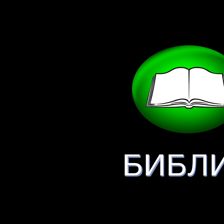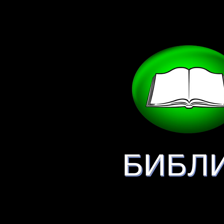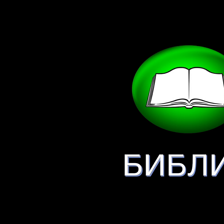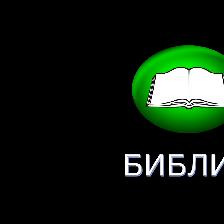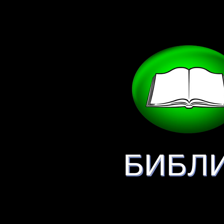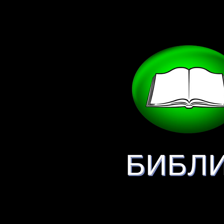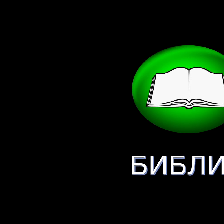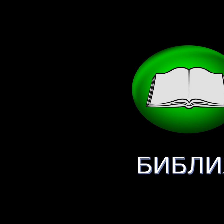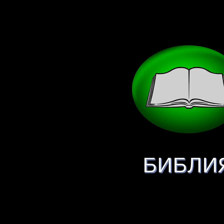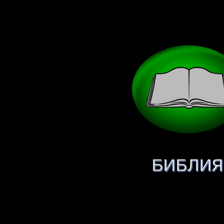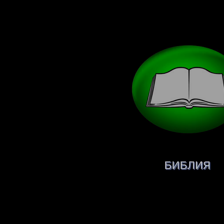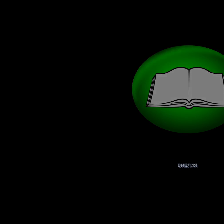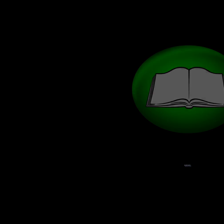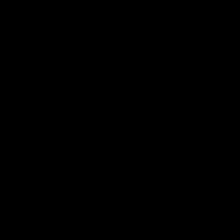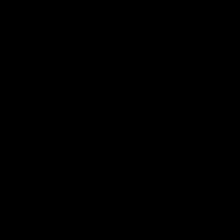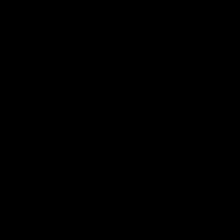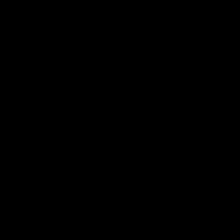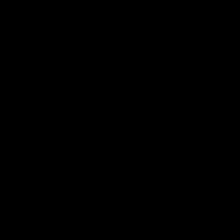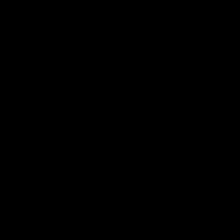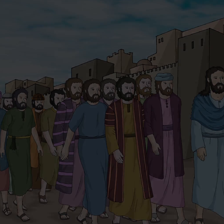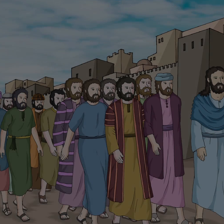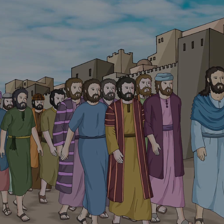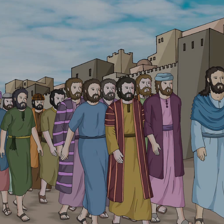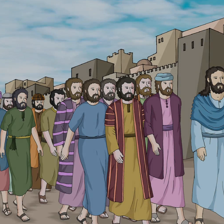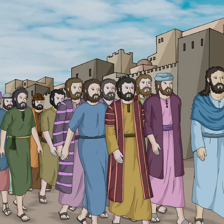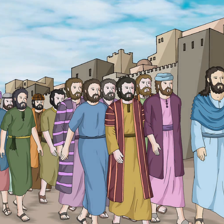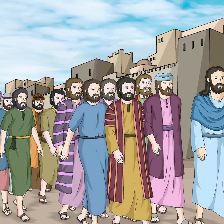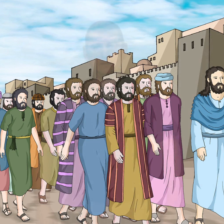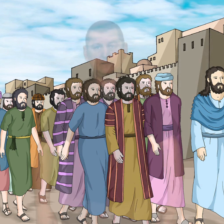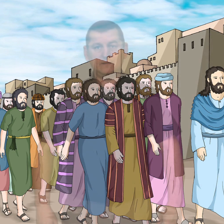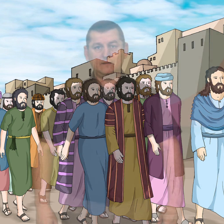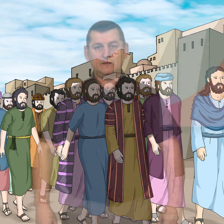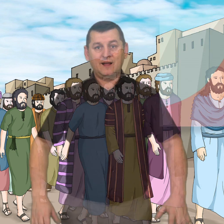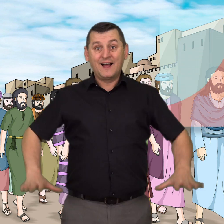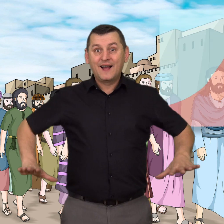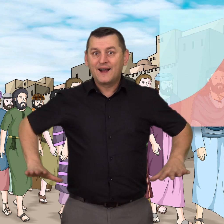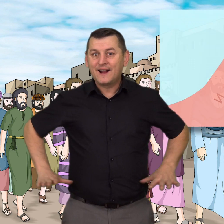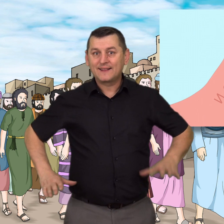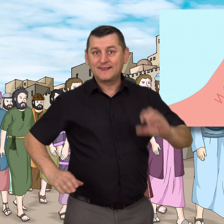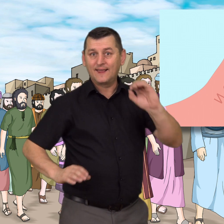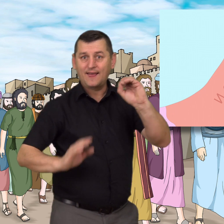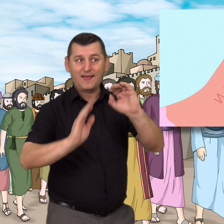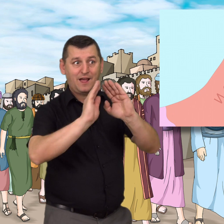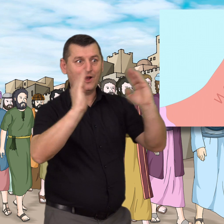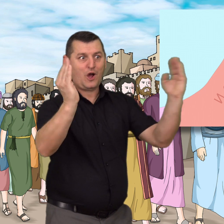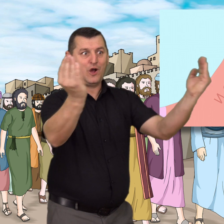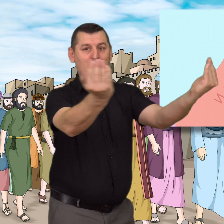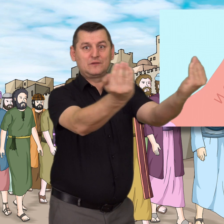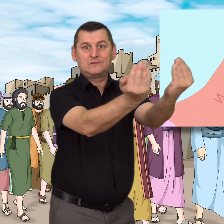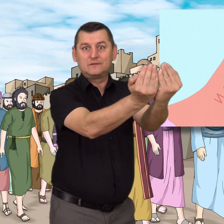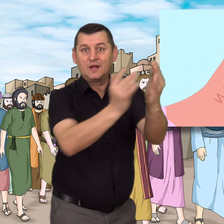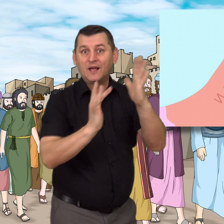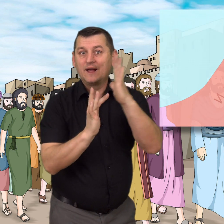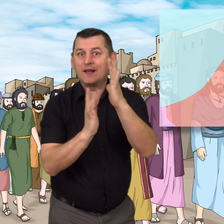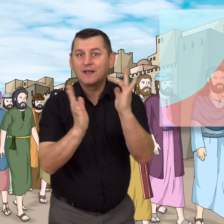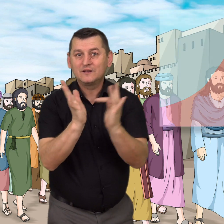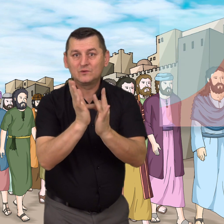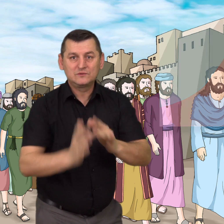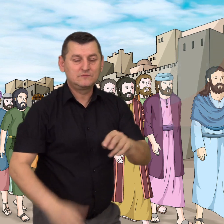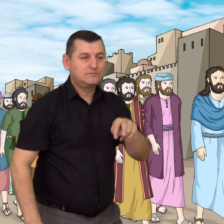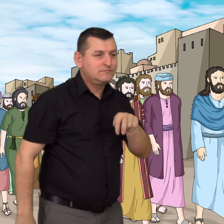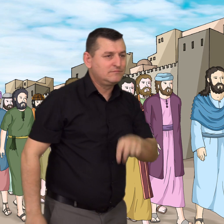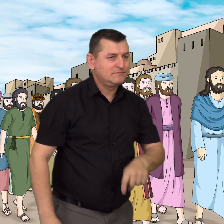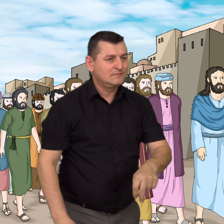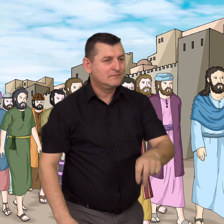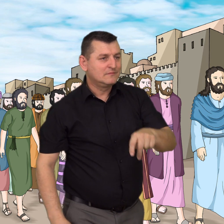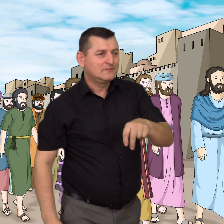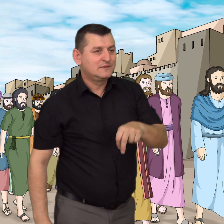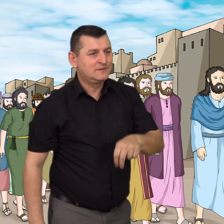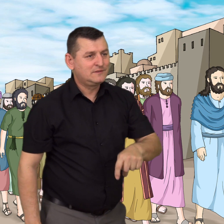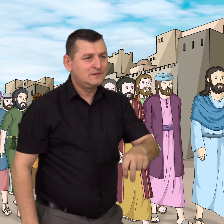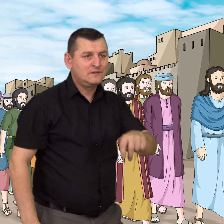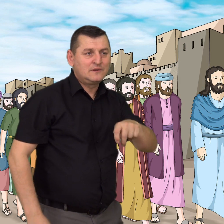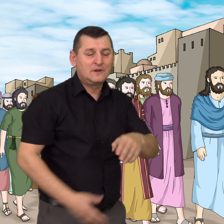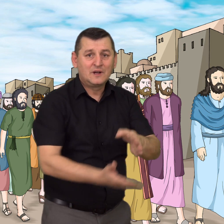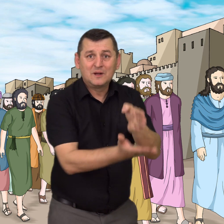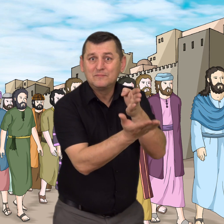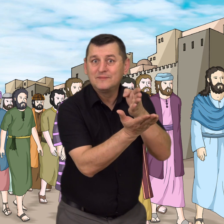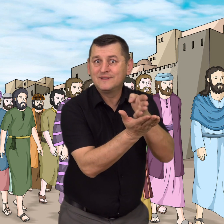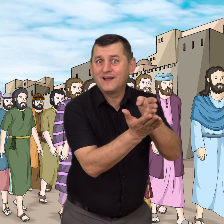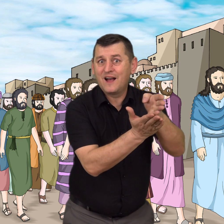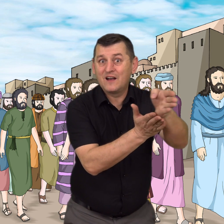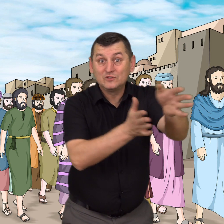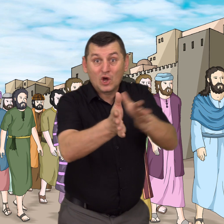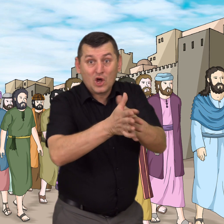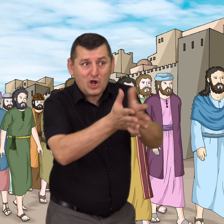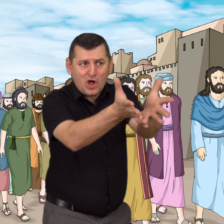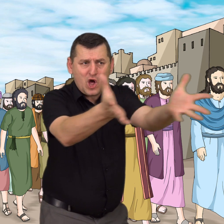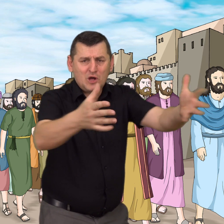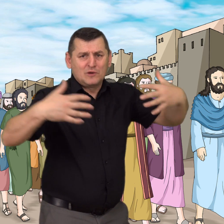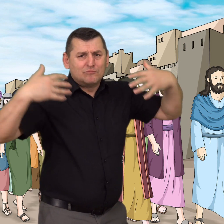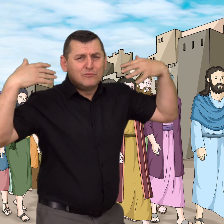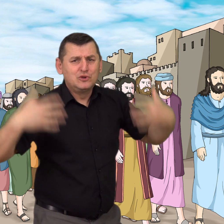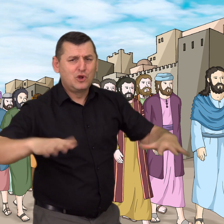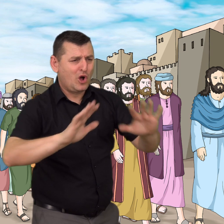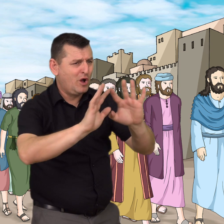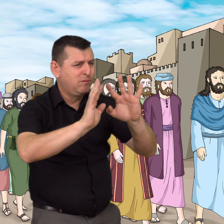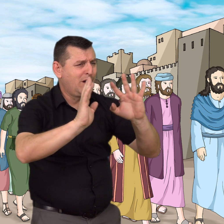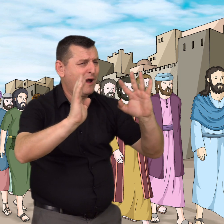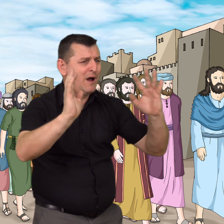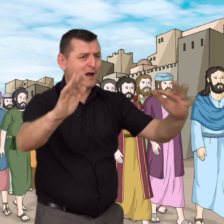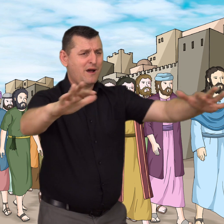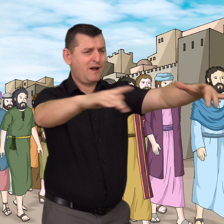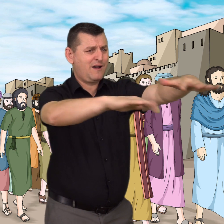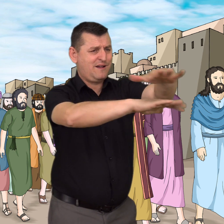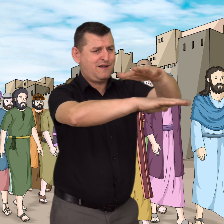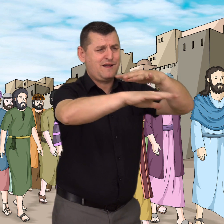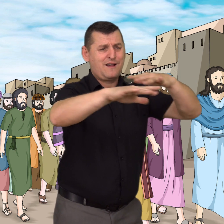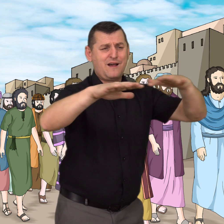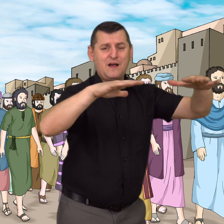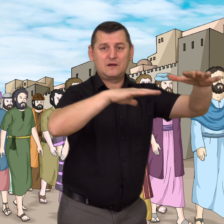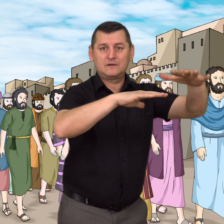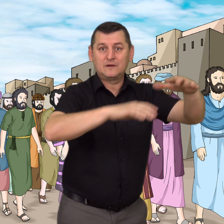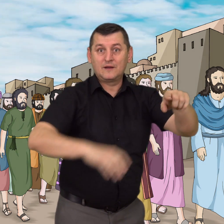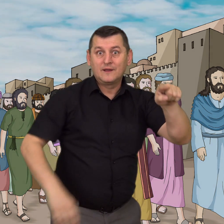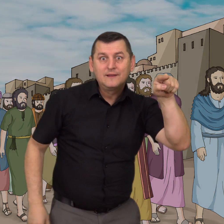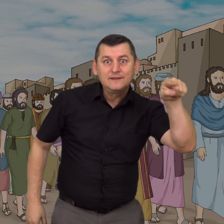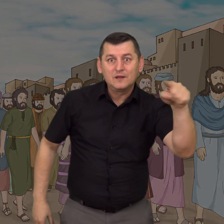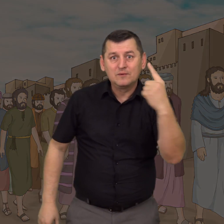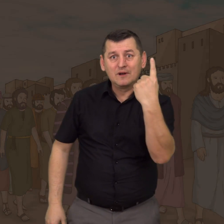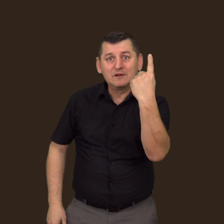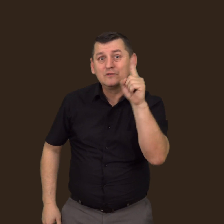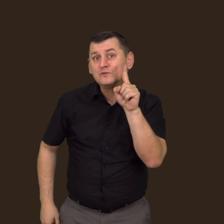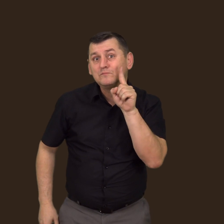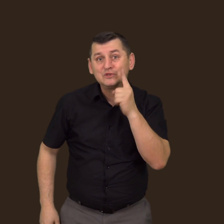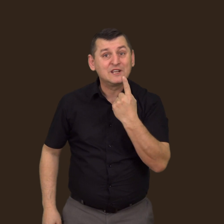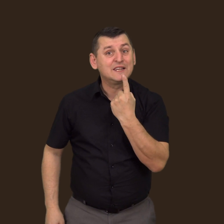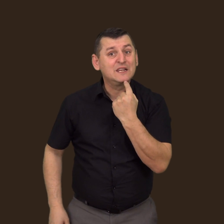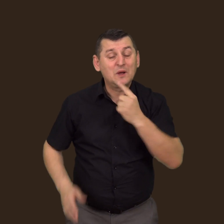Then Jesus entered Jericho and was passing through.